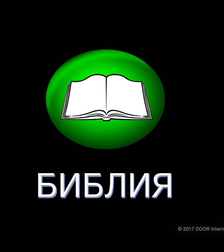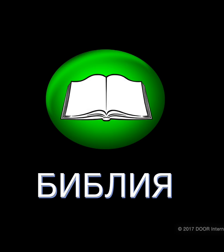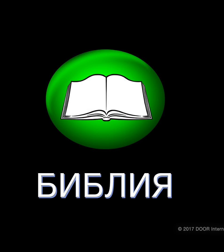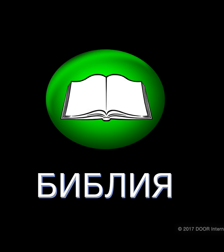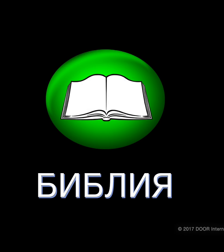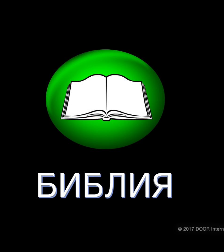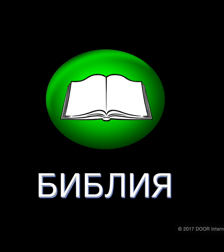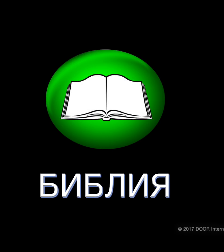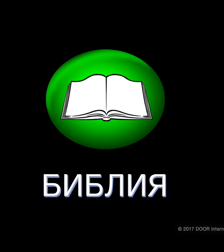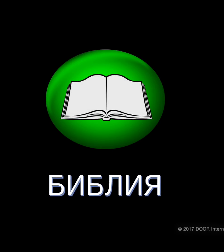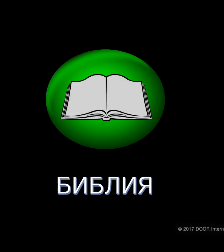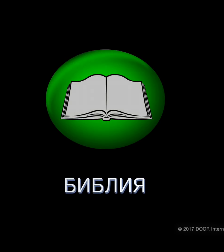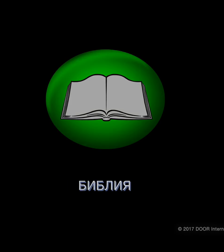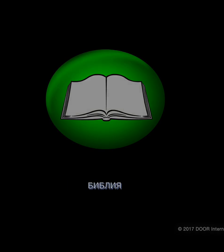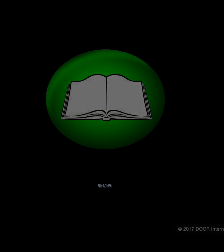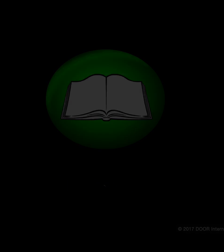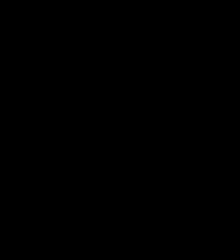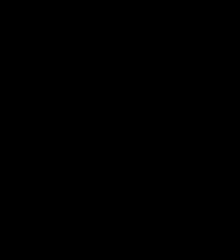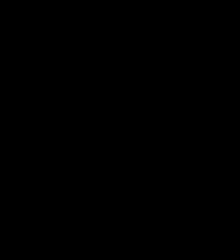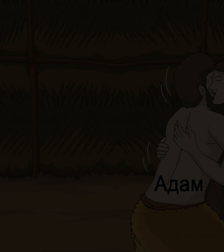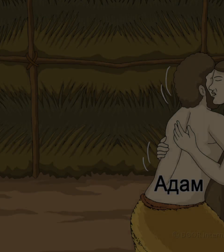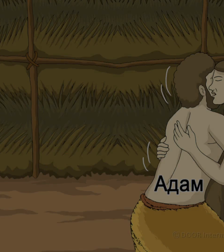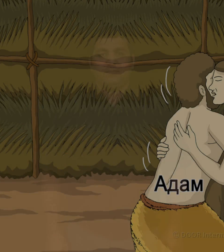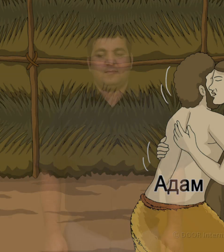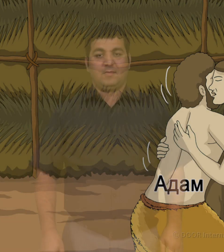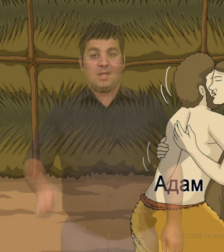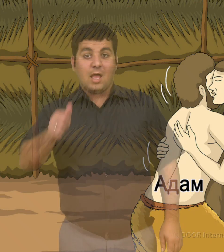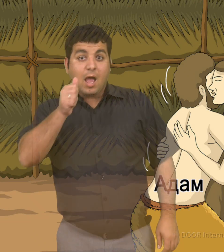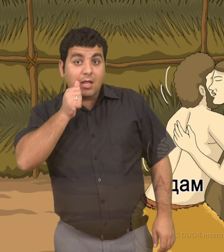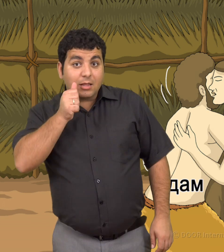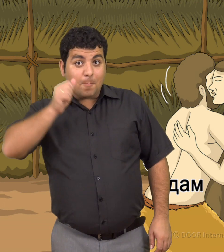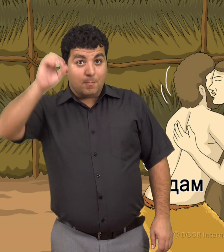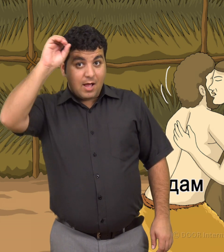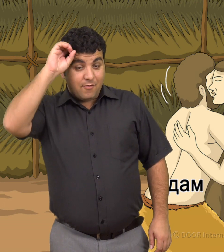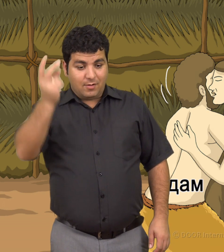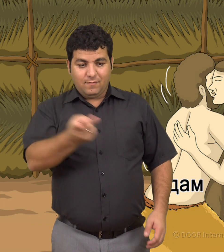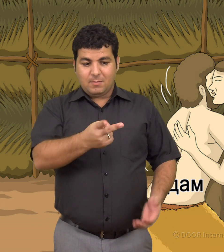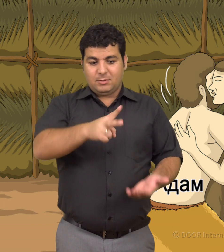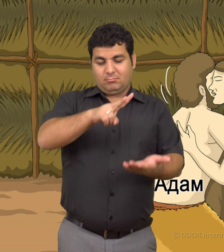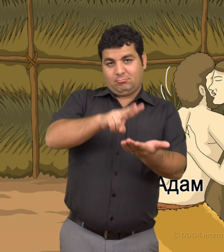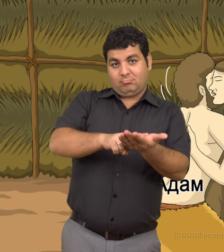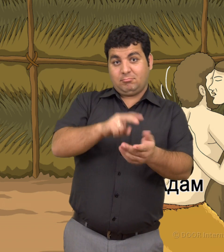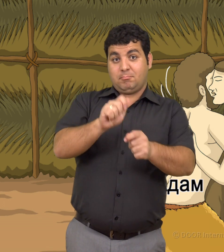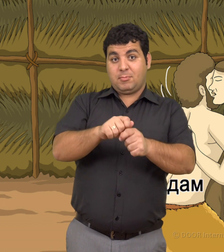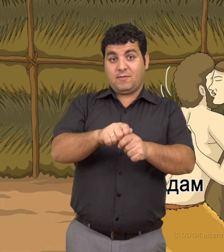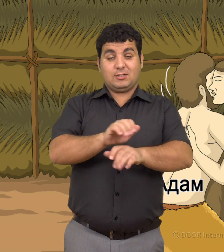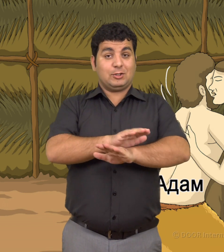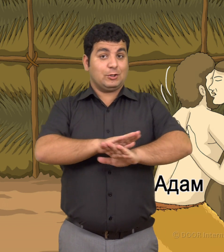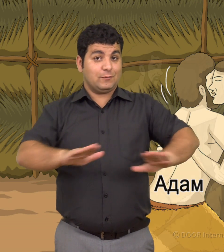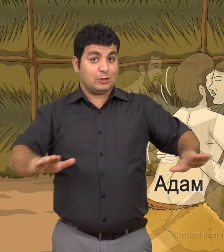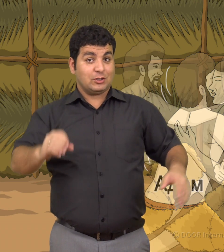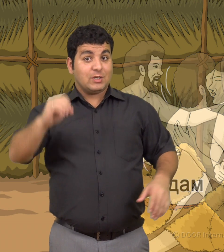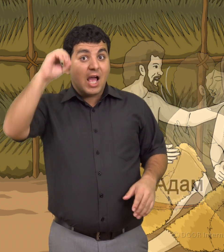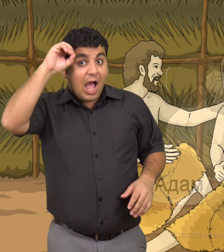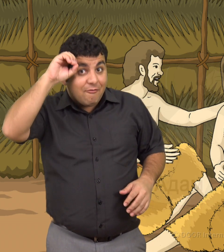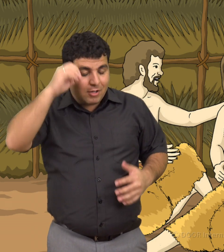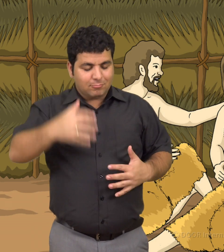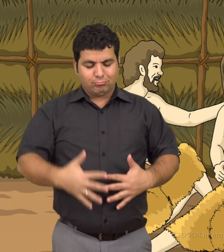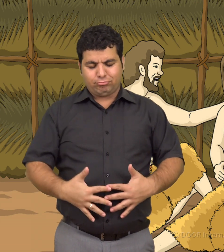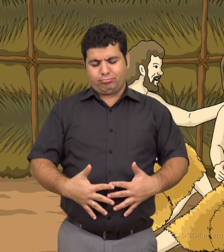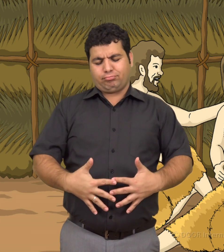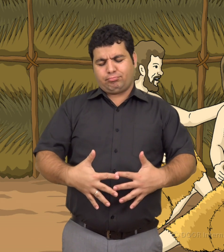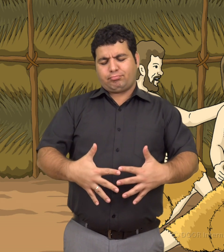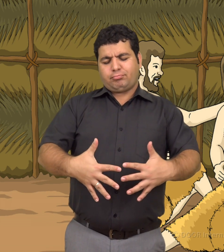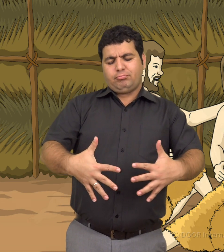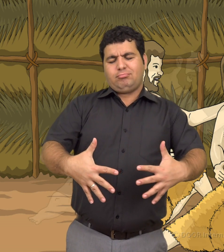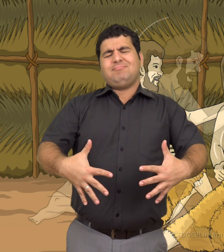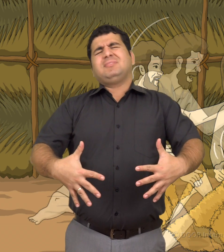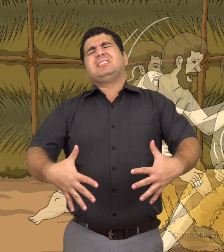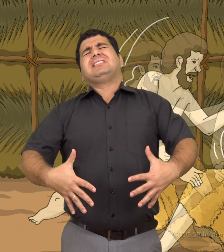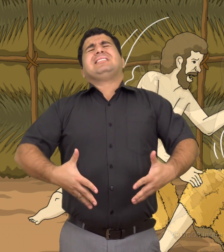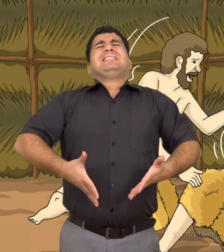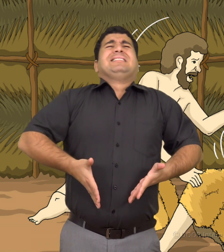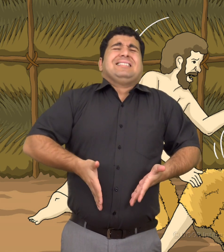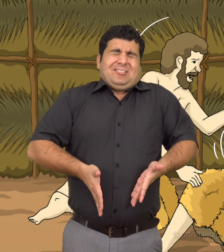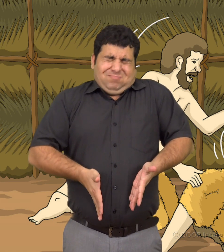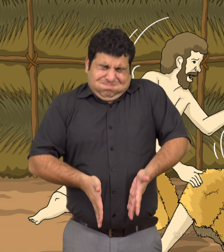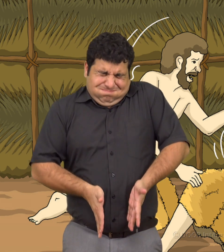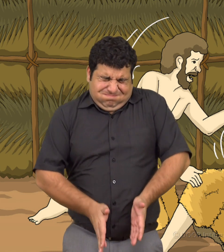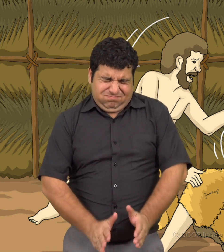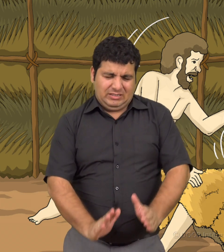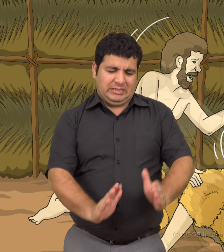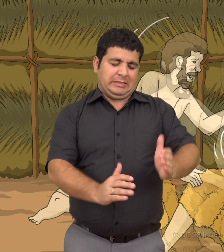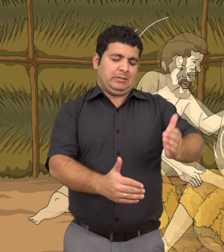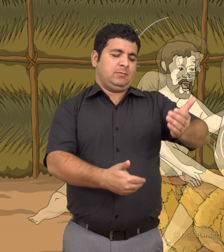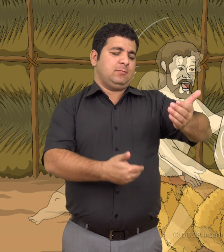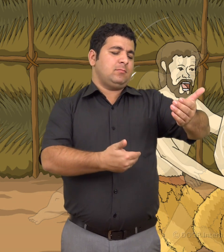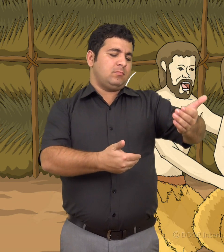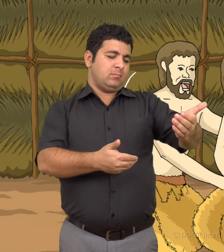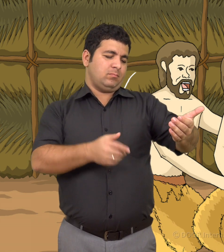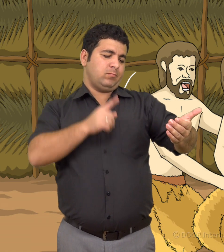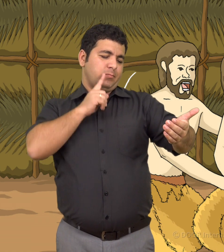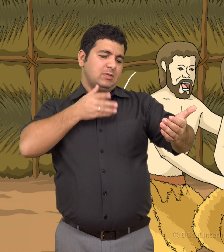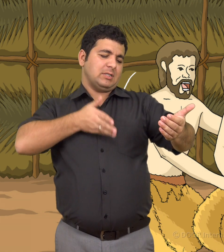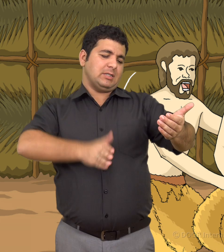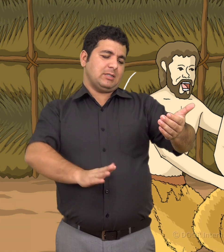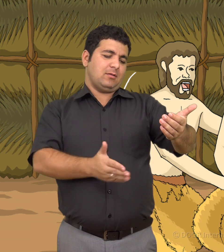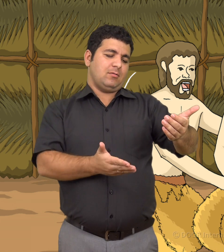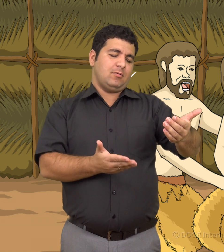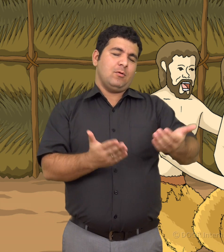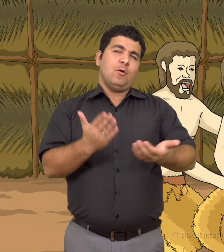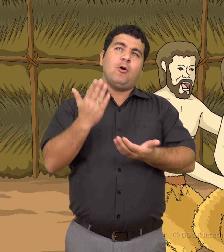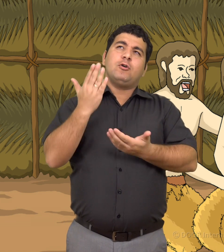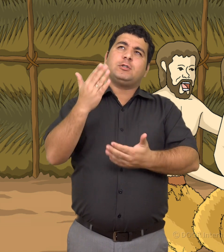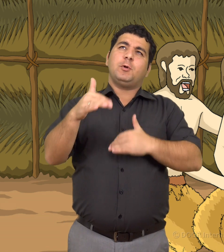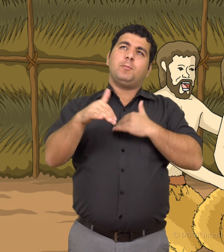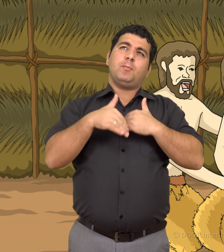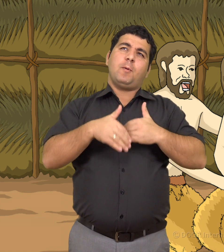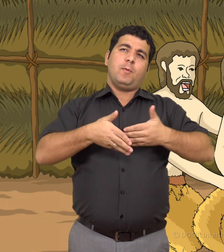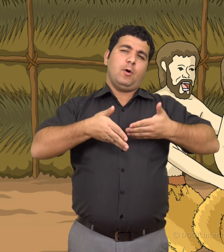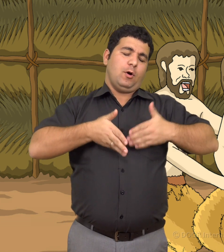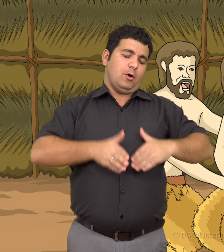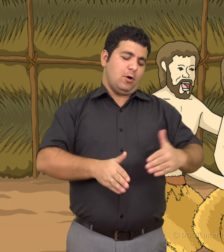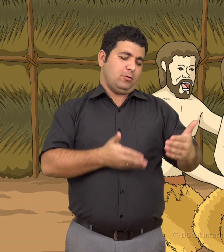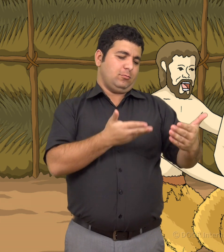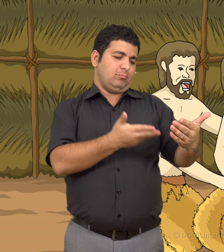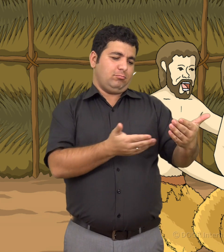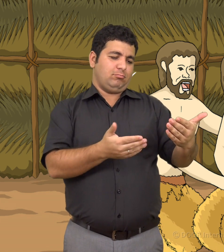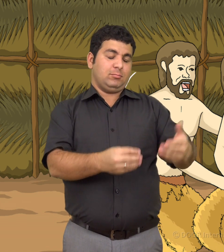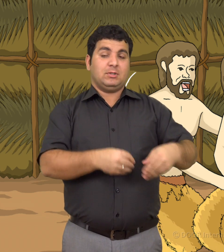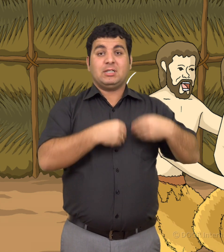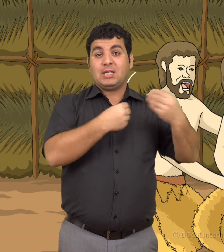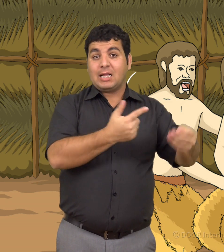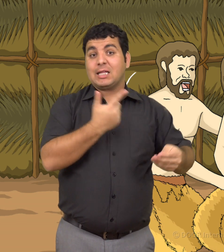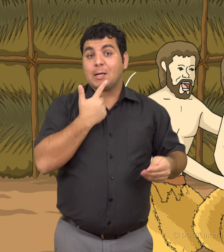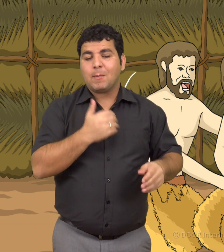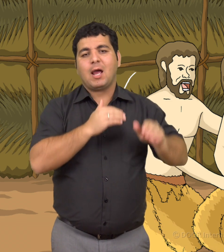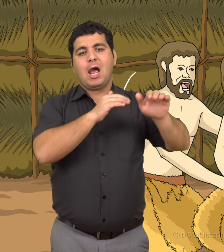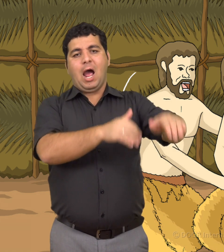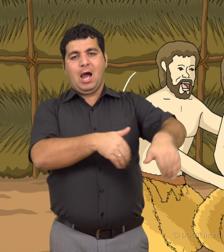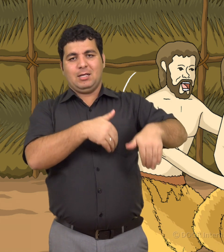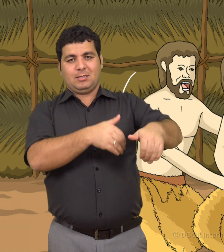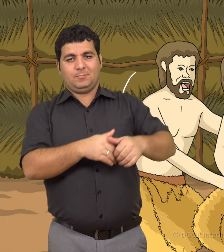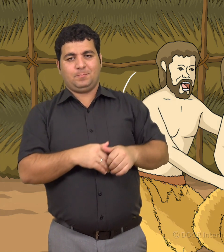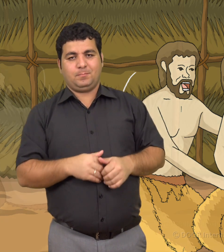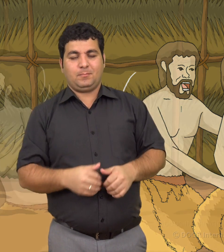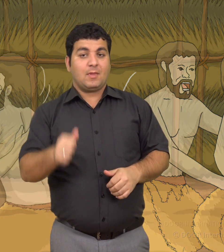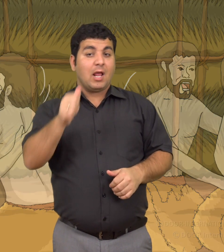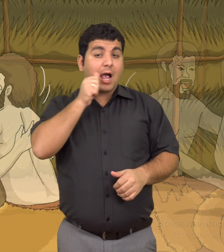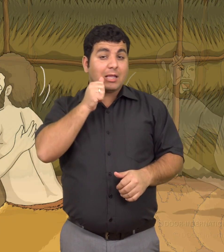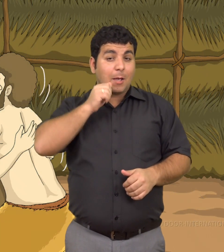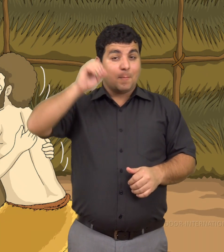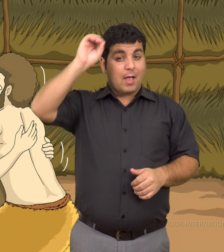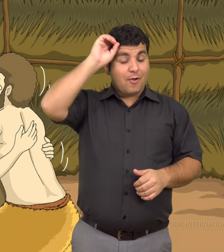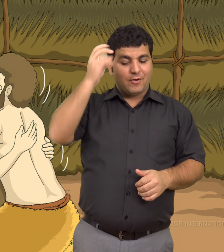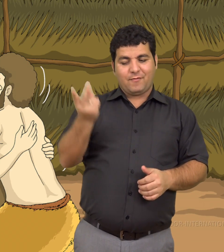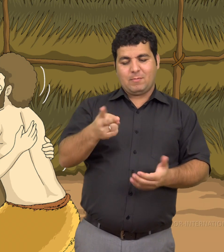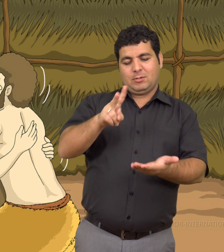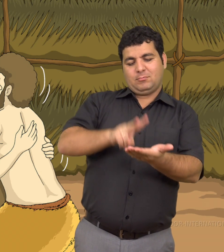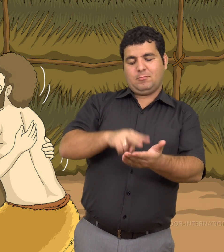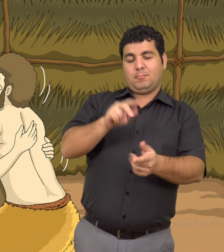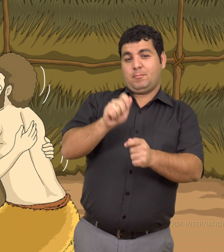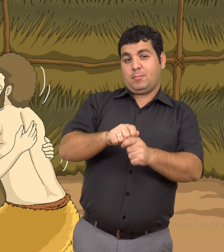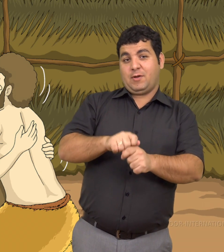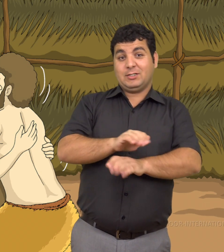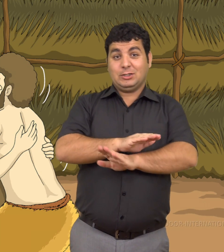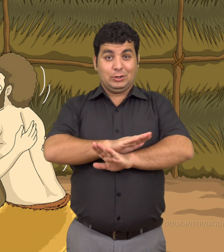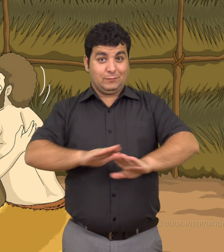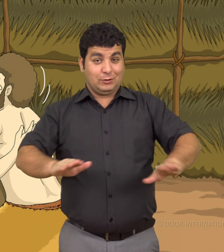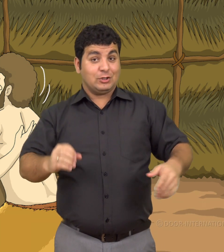And Adam had relations with his wife Eve, and she conceived and gave birth to Cain. “With the help of the LORD I have brought forth a man,” she said.